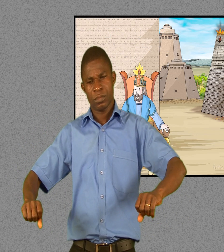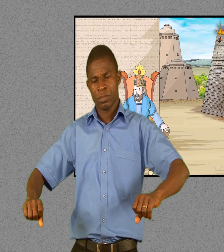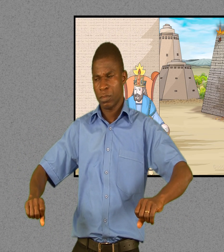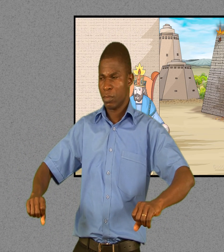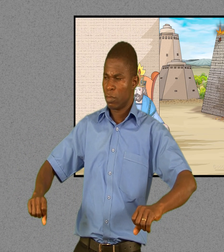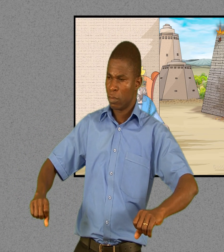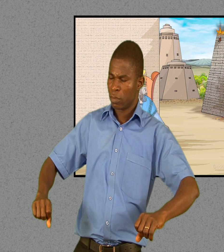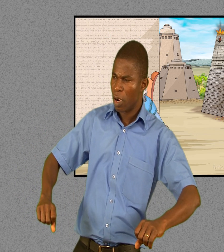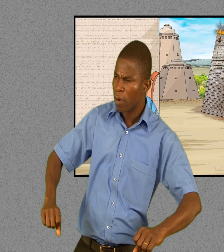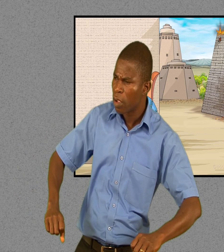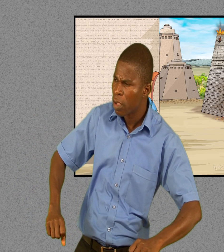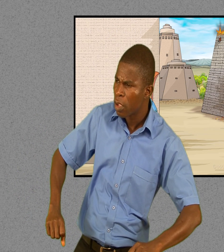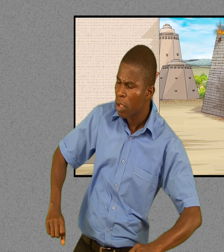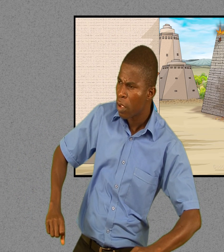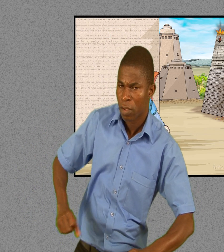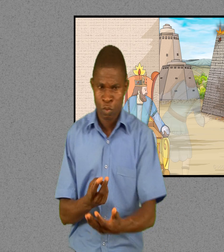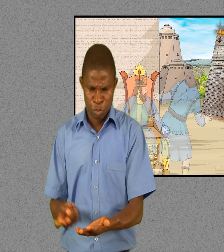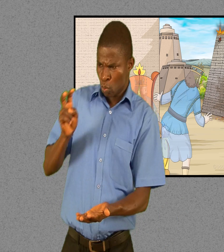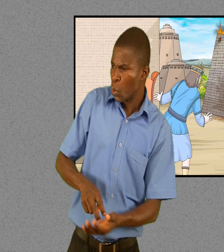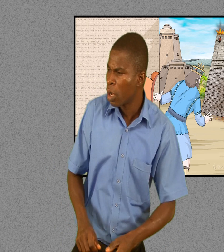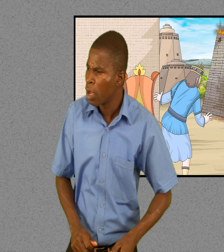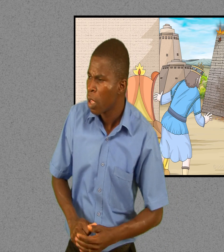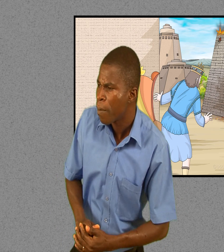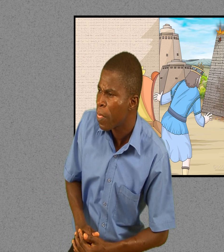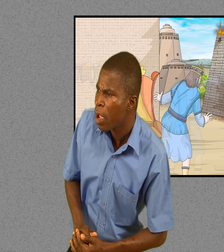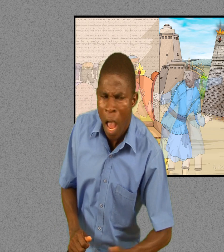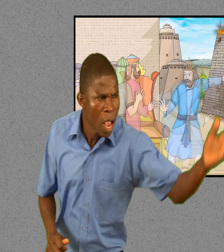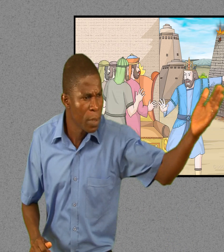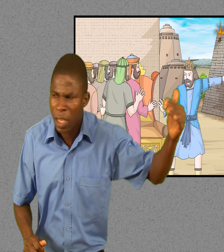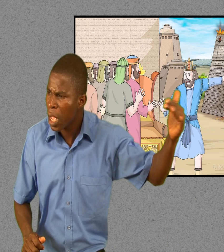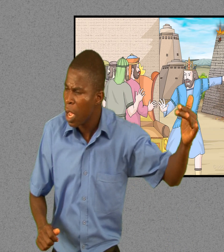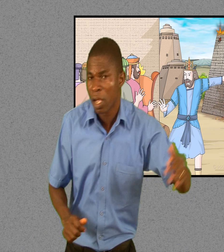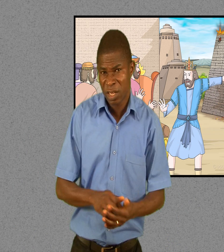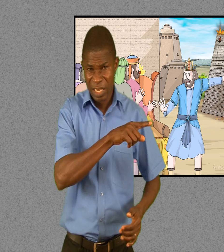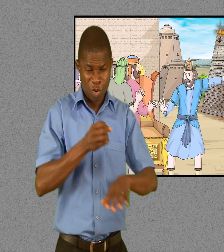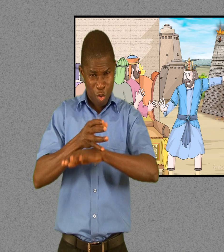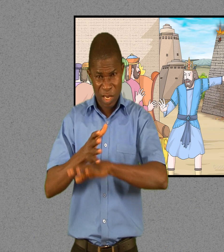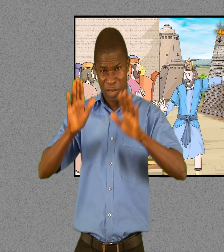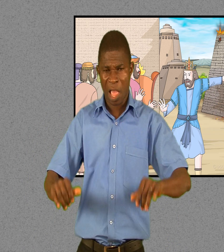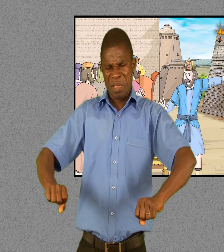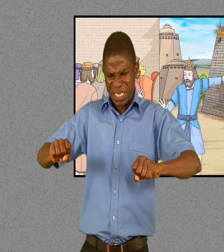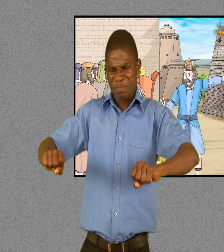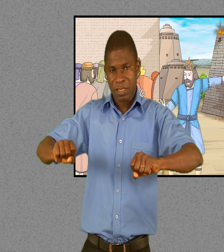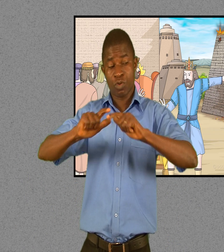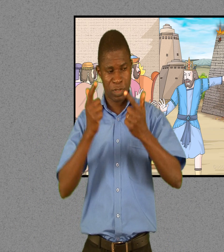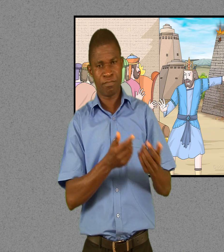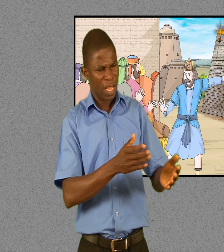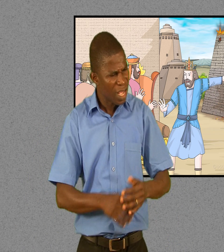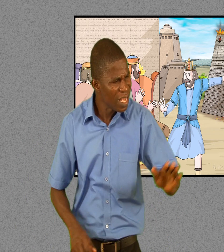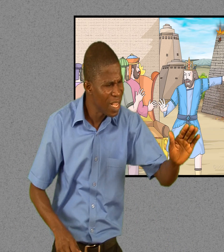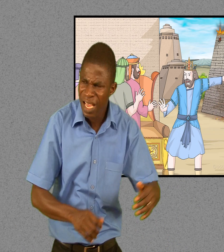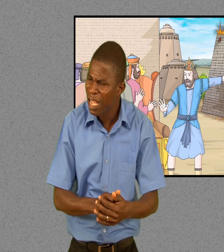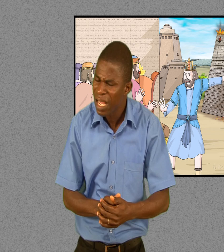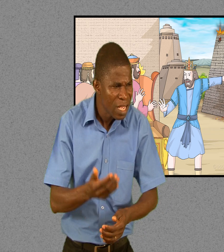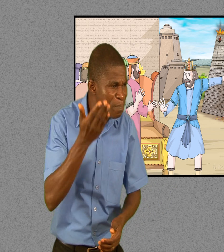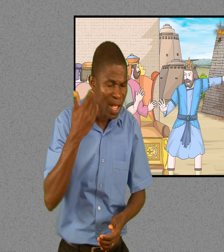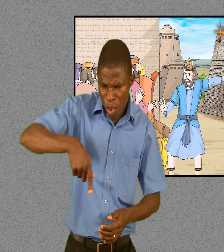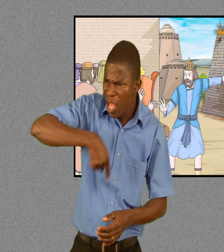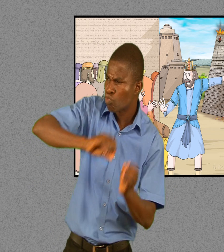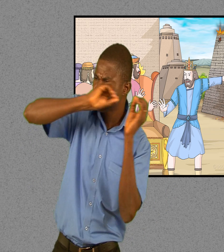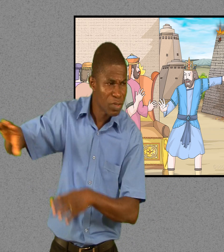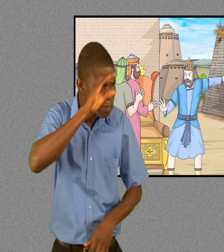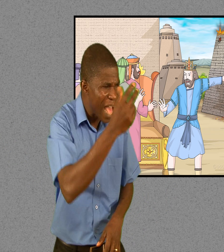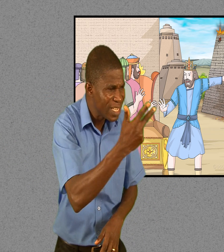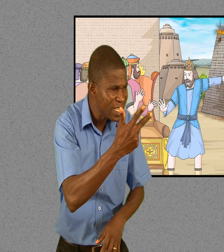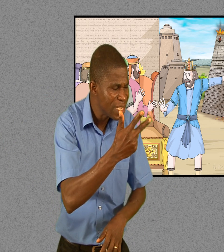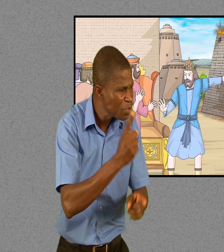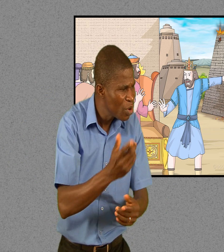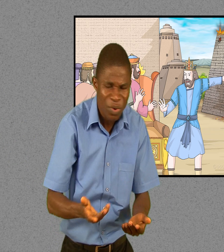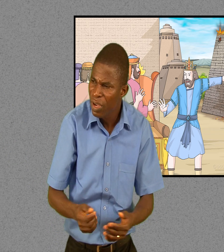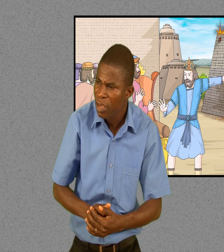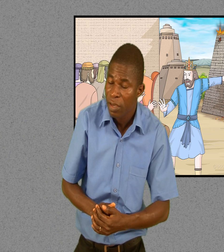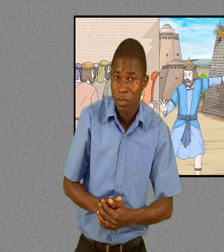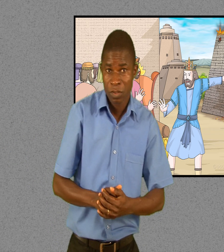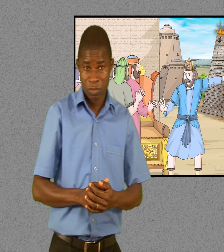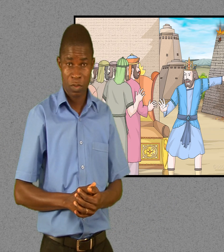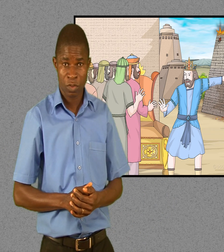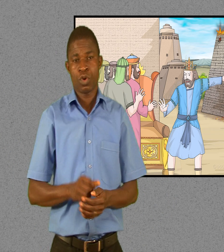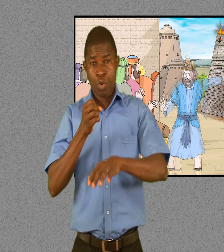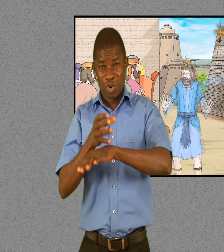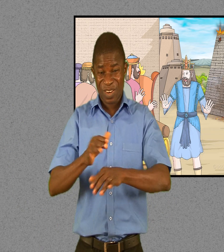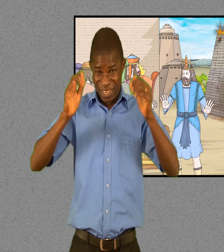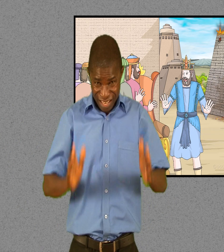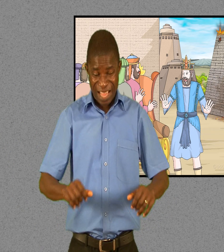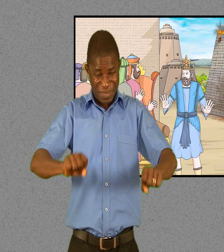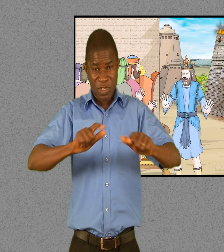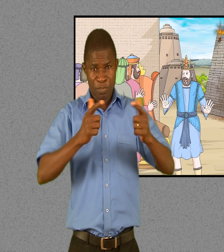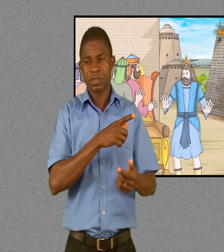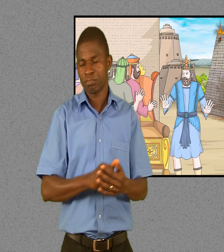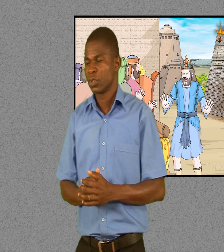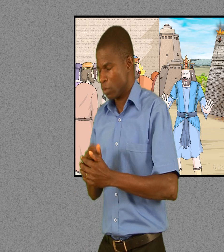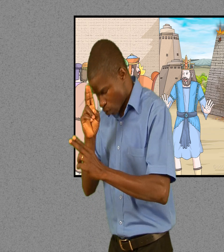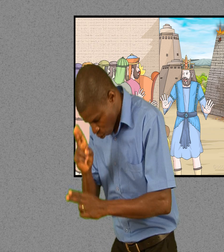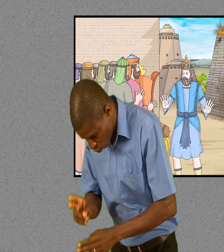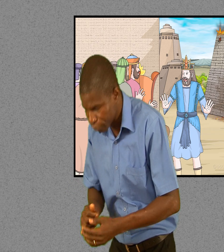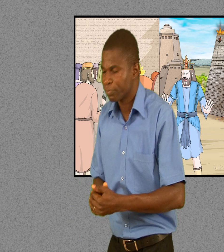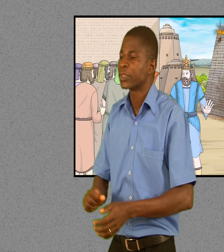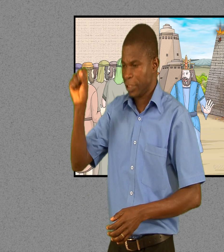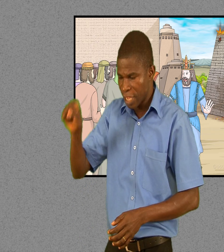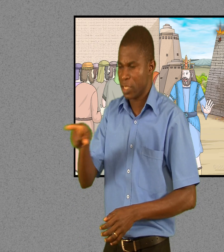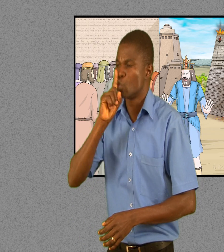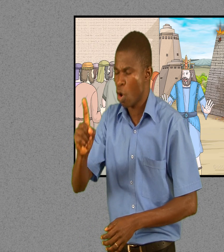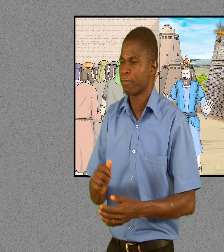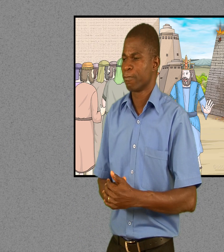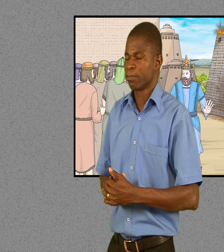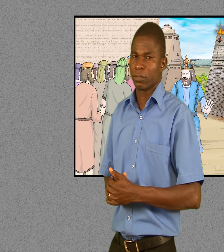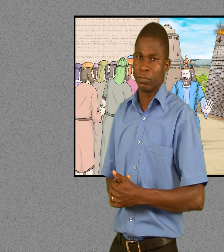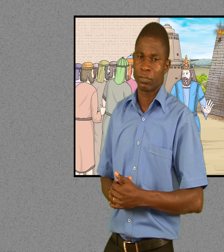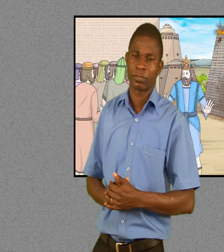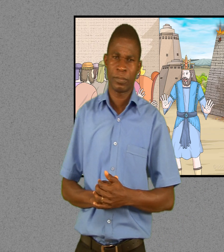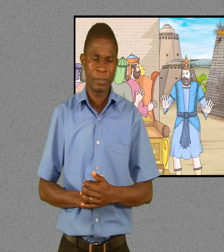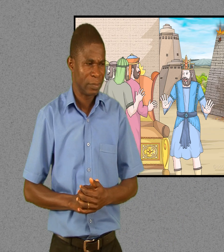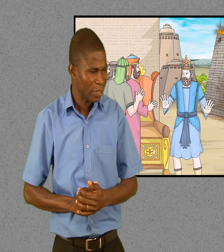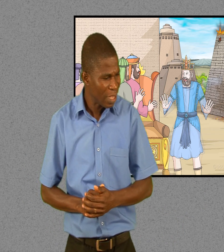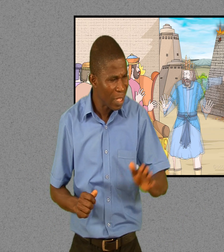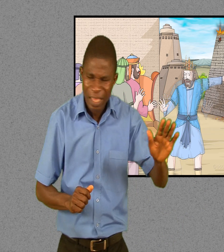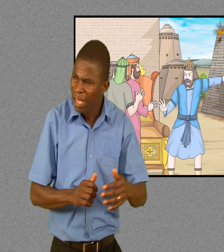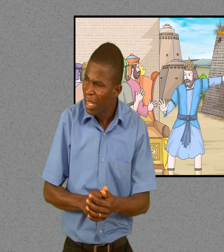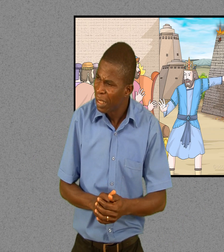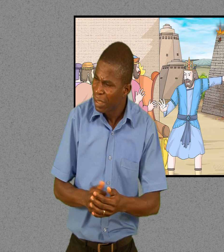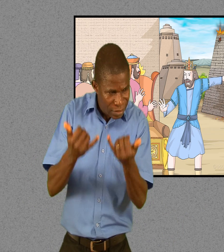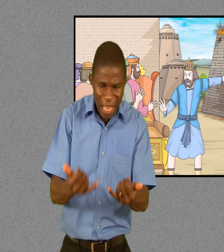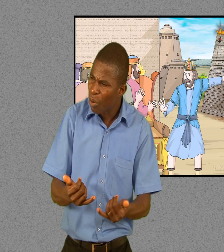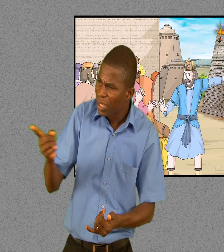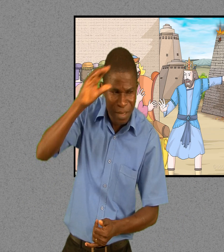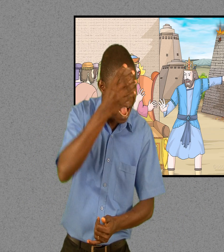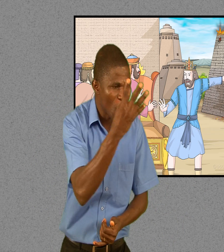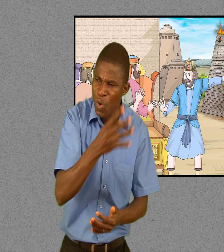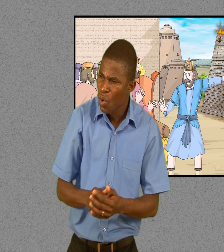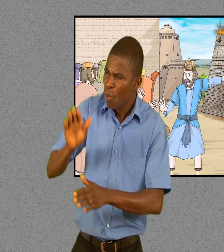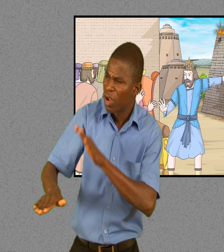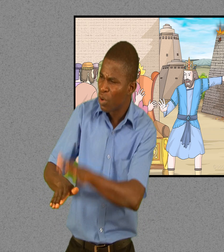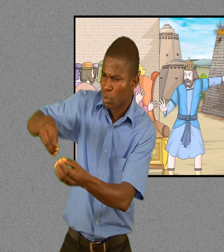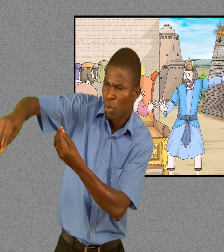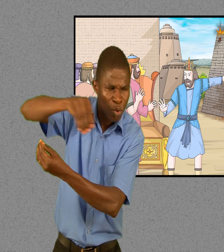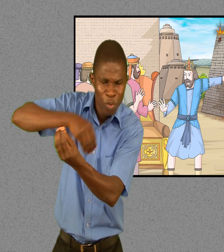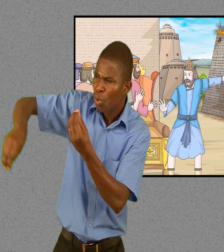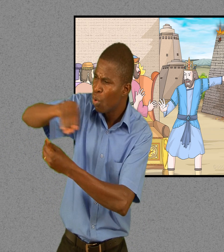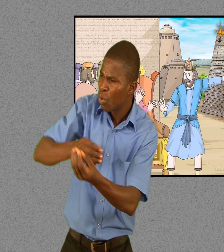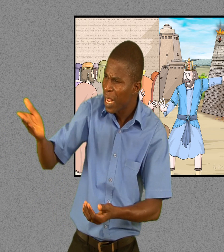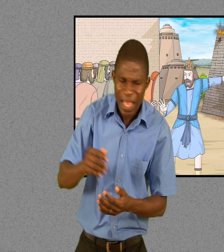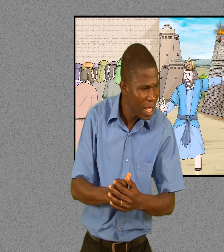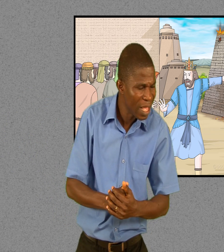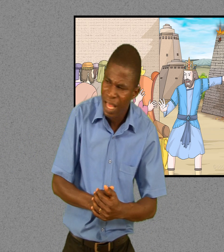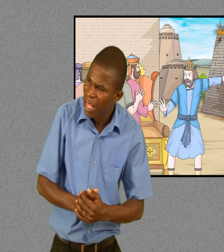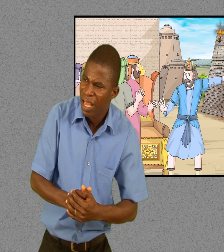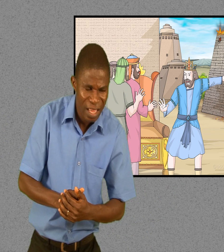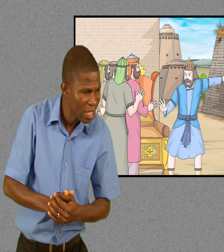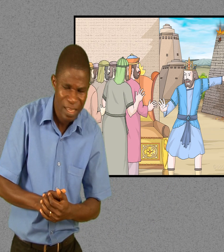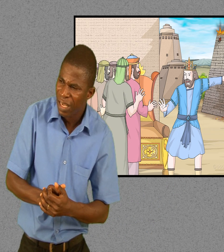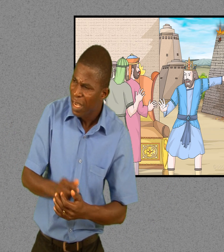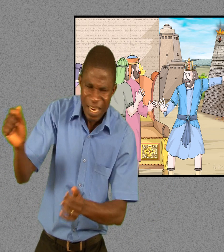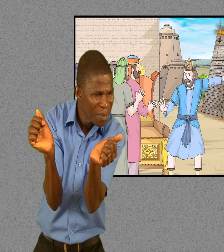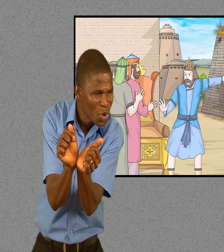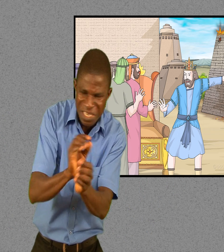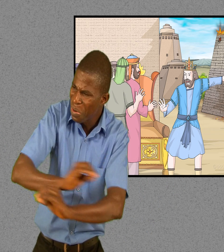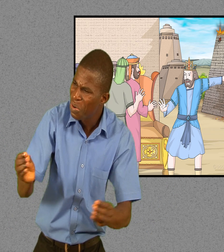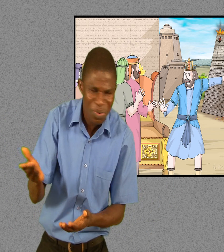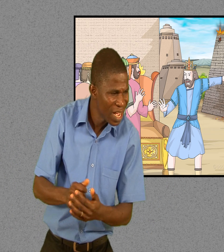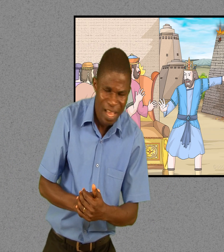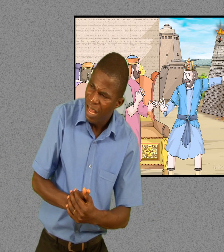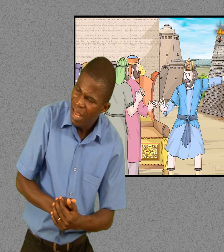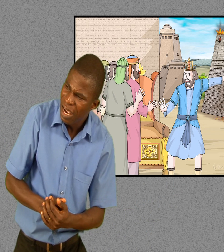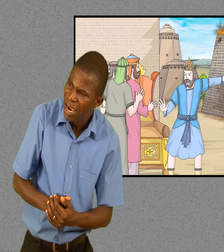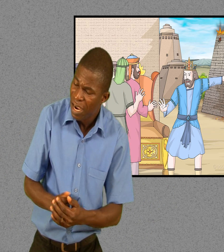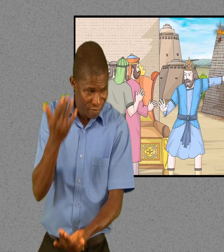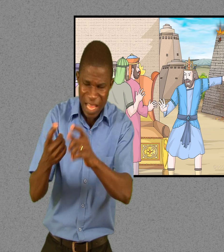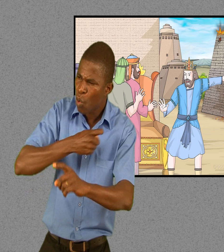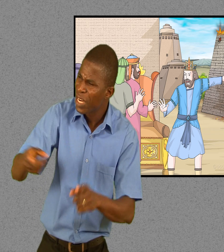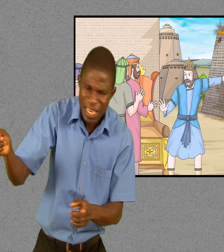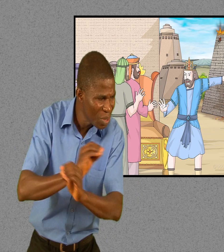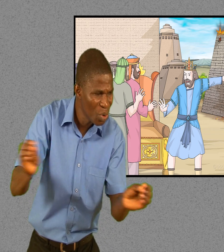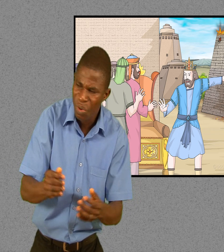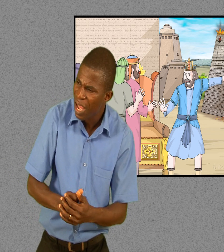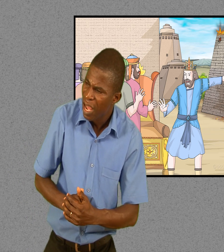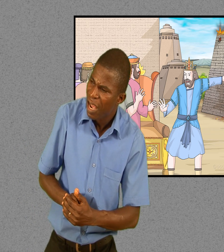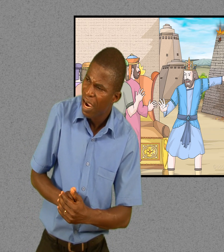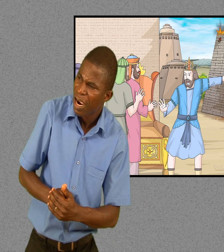Suddenly King Nebuchadnezzar jumped up in amazement and asked his advisers, “Did we not throw three men, firmly bound, into the fire?”